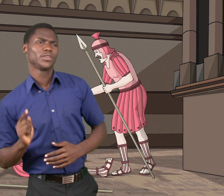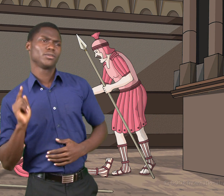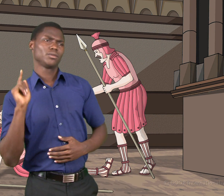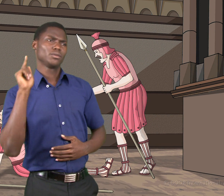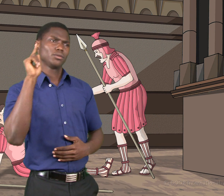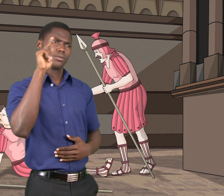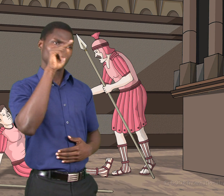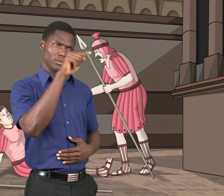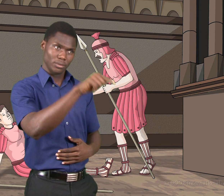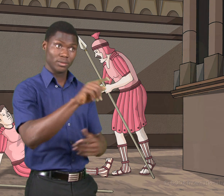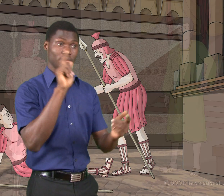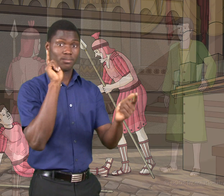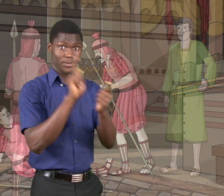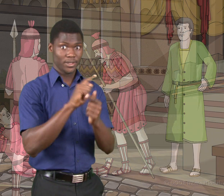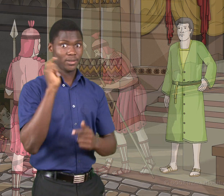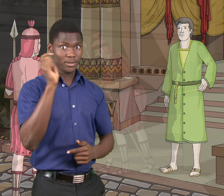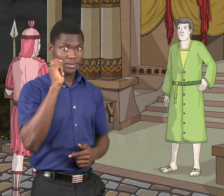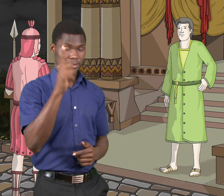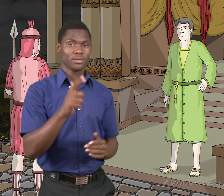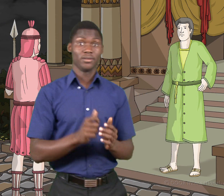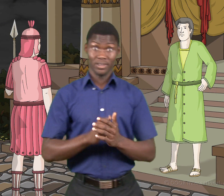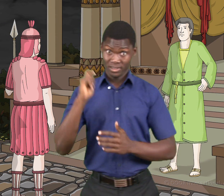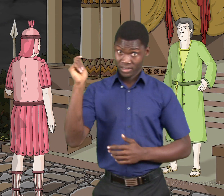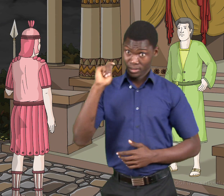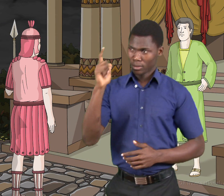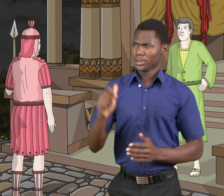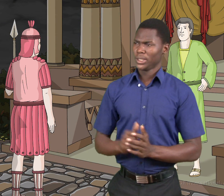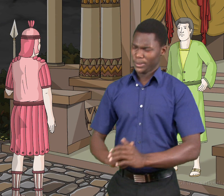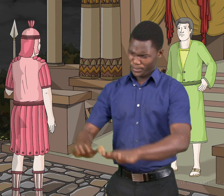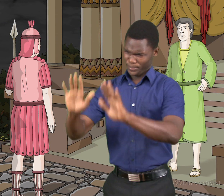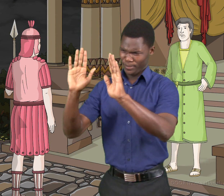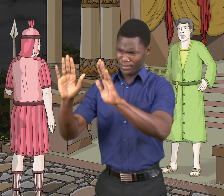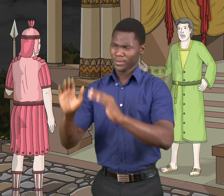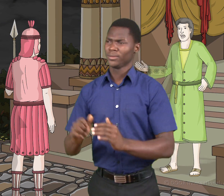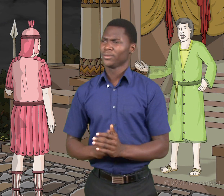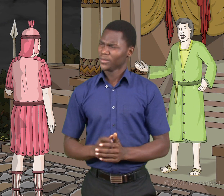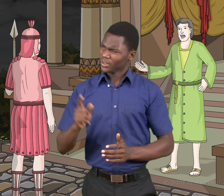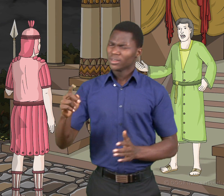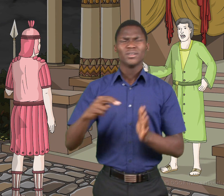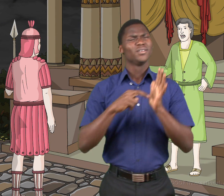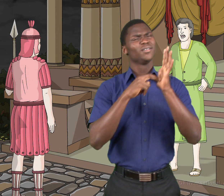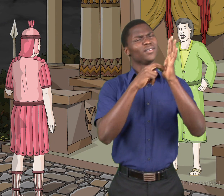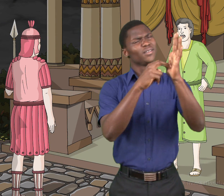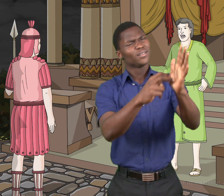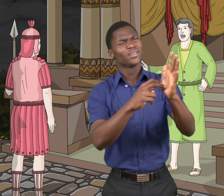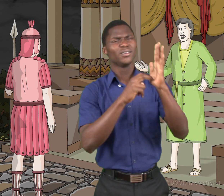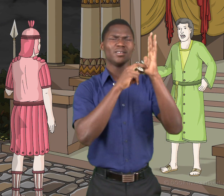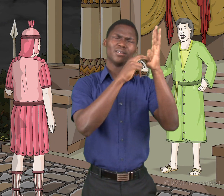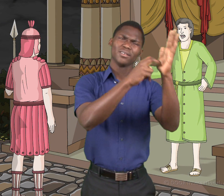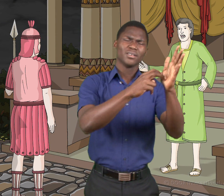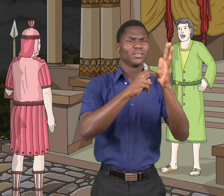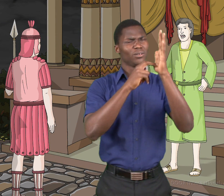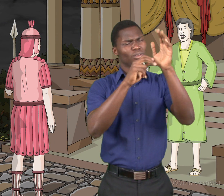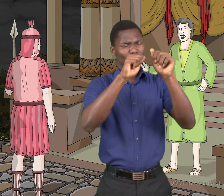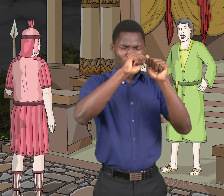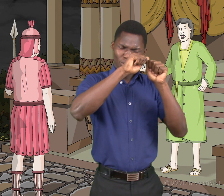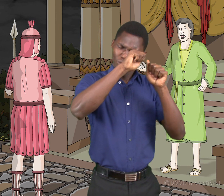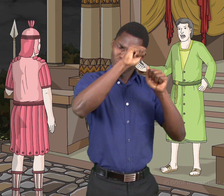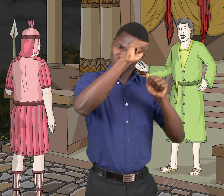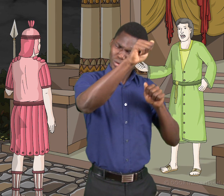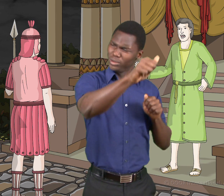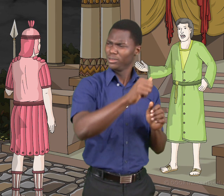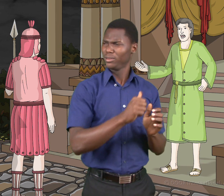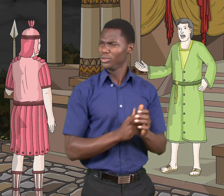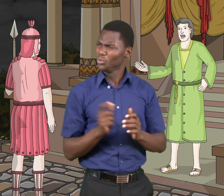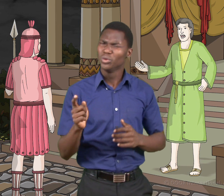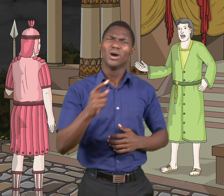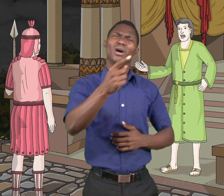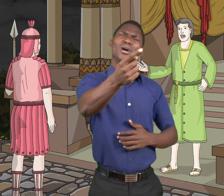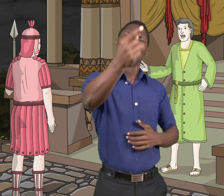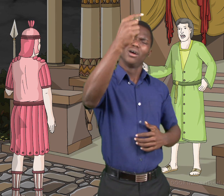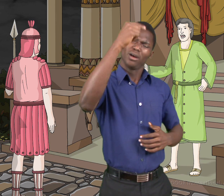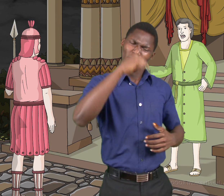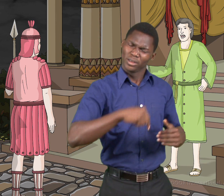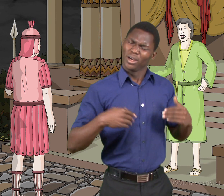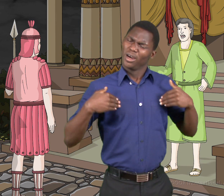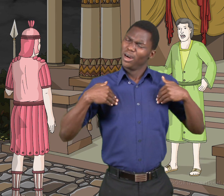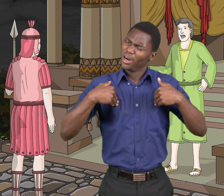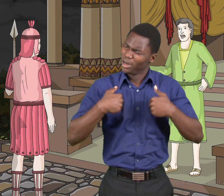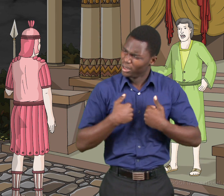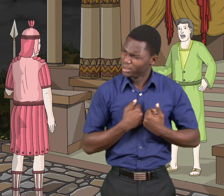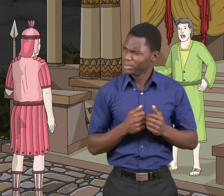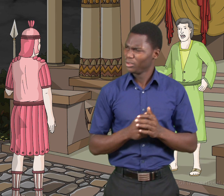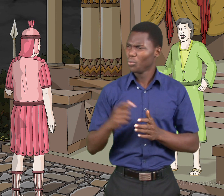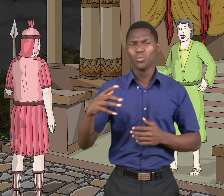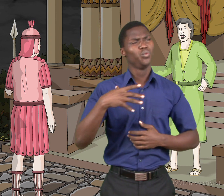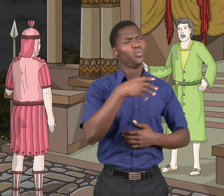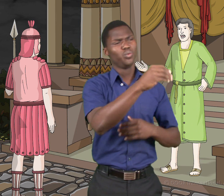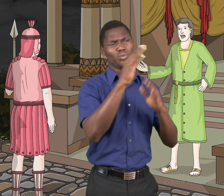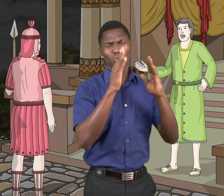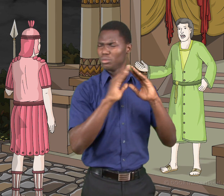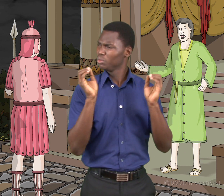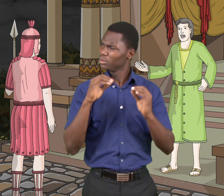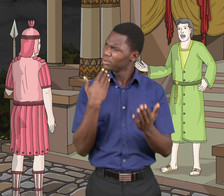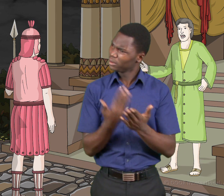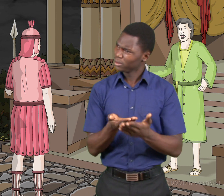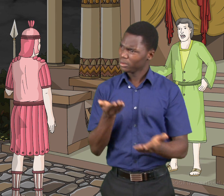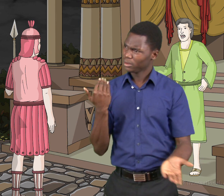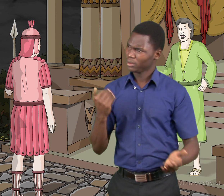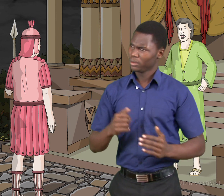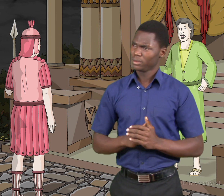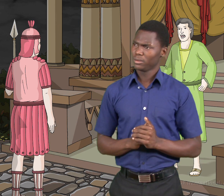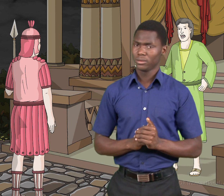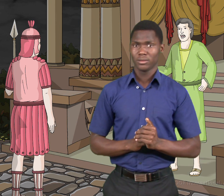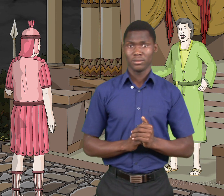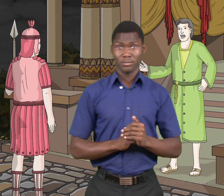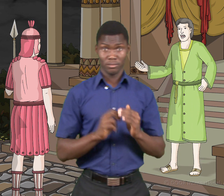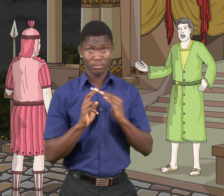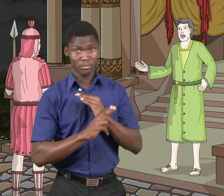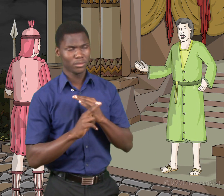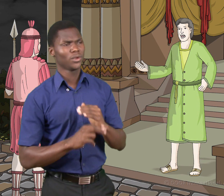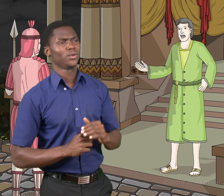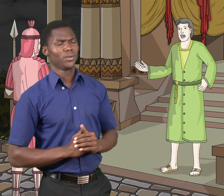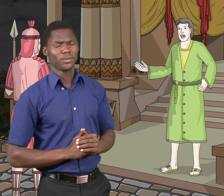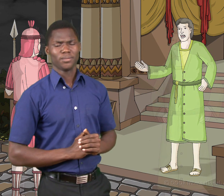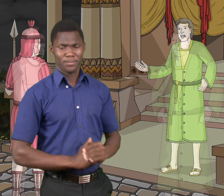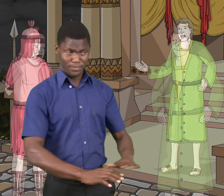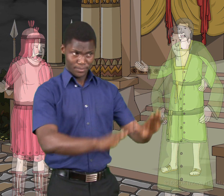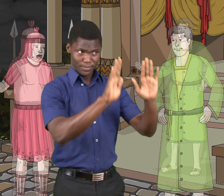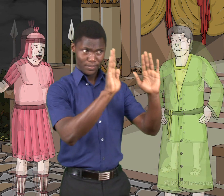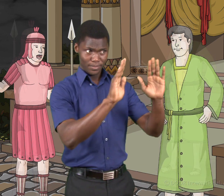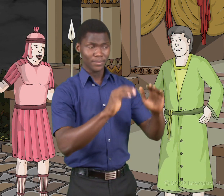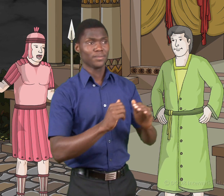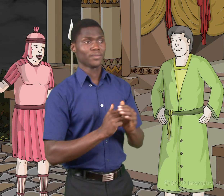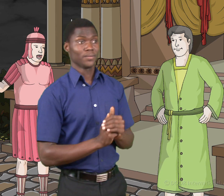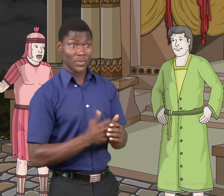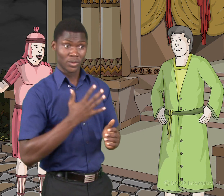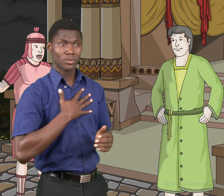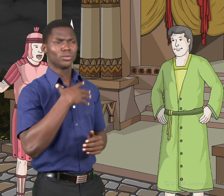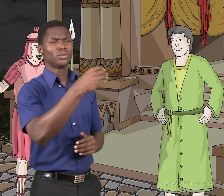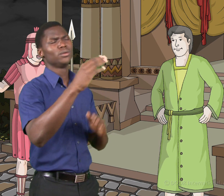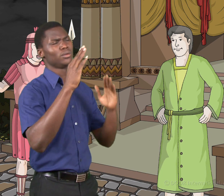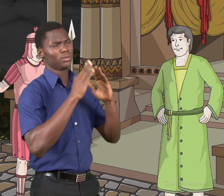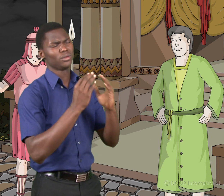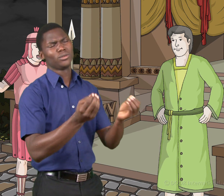“Haven’t you just arrived from a journey?” David asked Uriah. “Why didn’t you go home?”